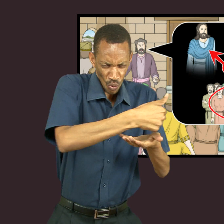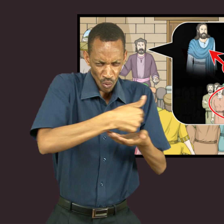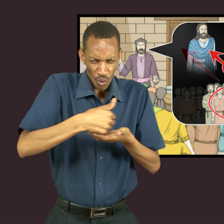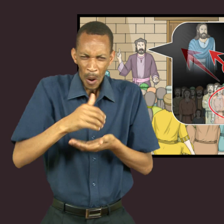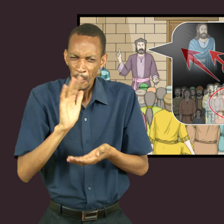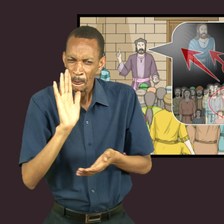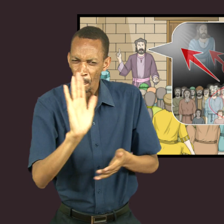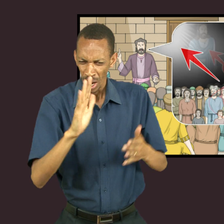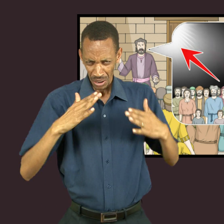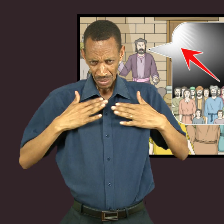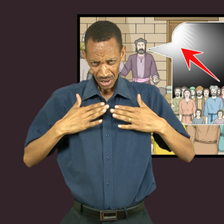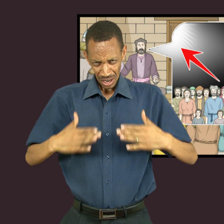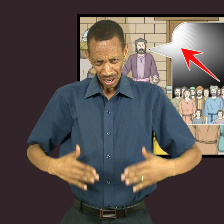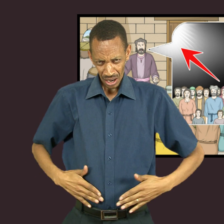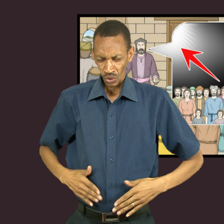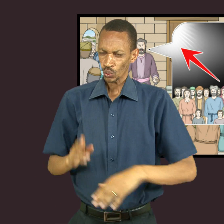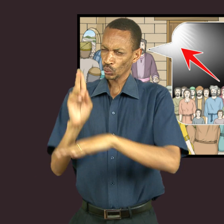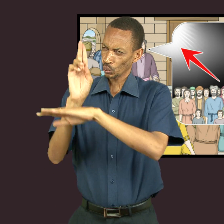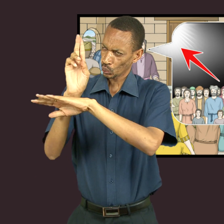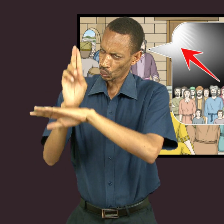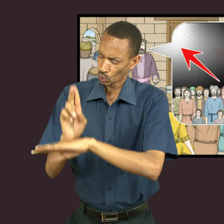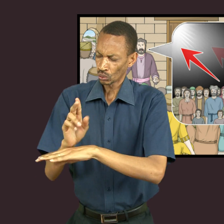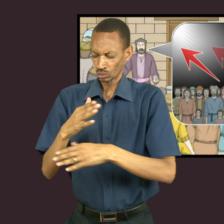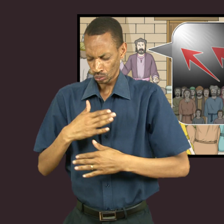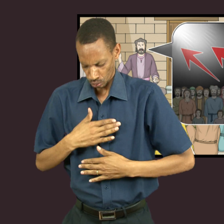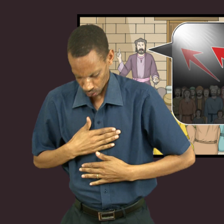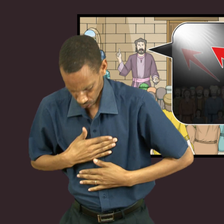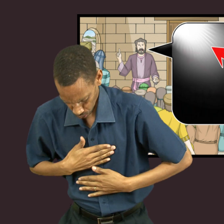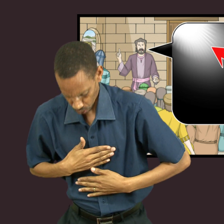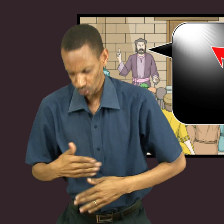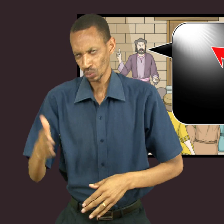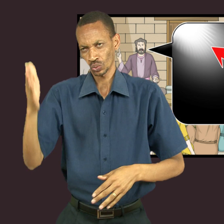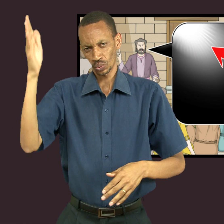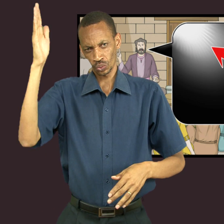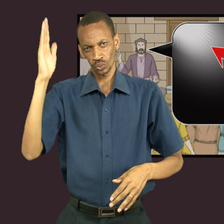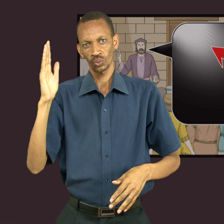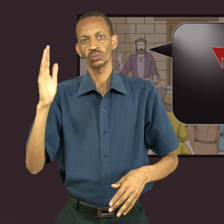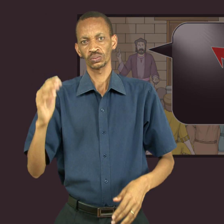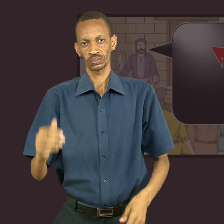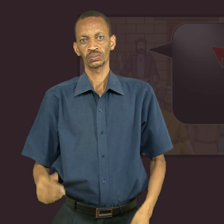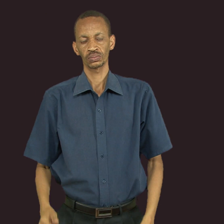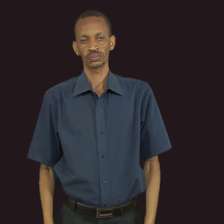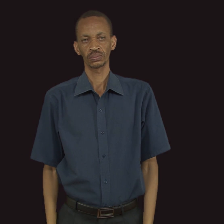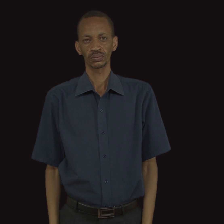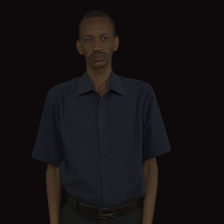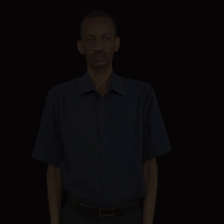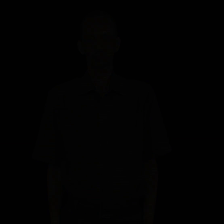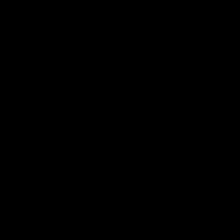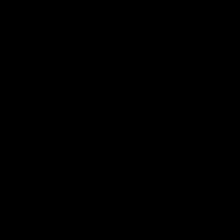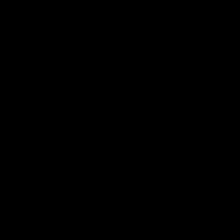Therefore glorify God with your body.